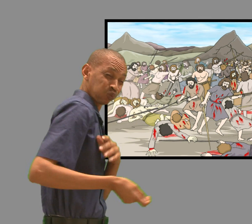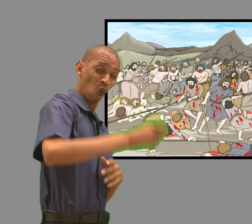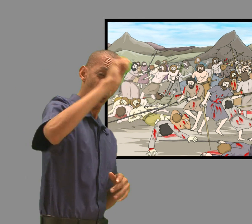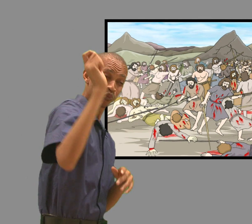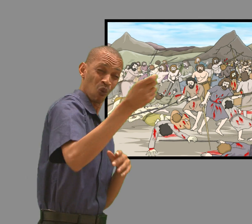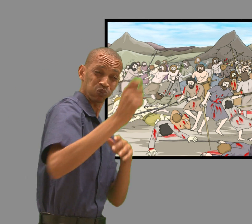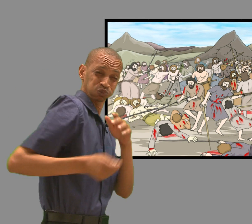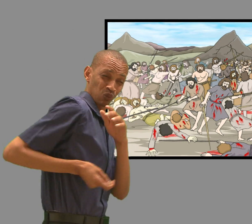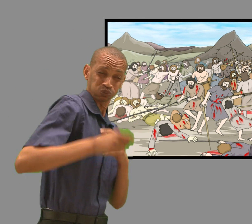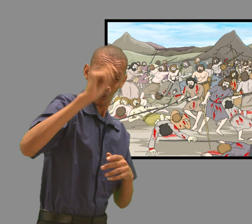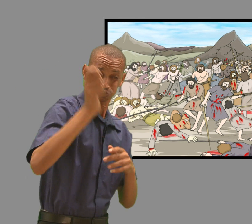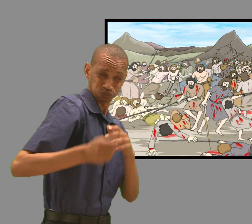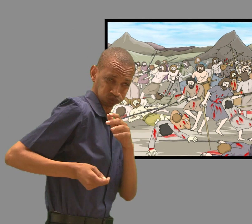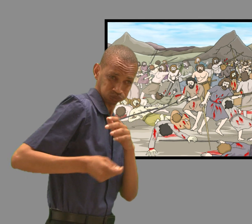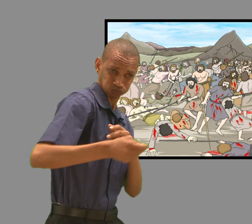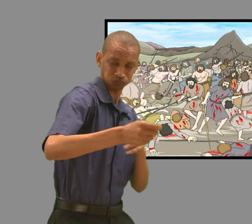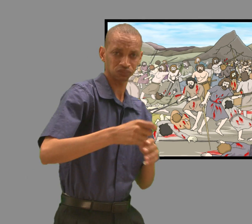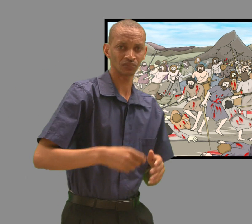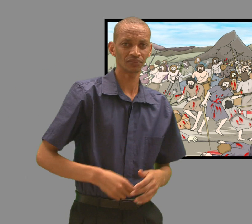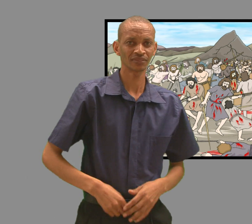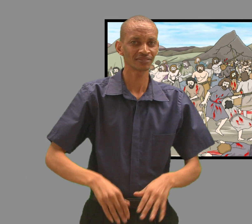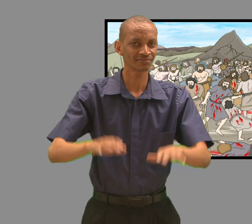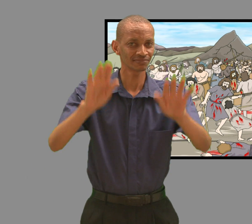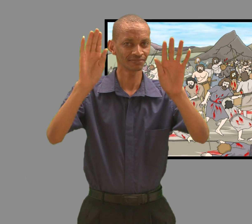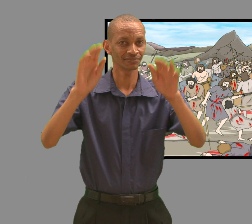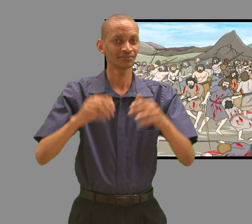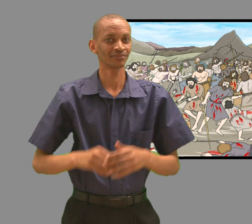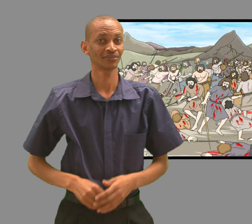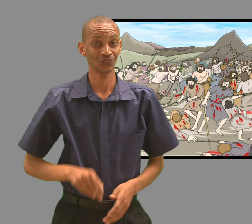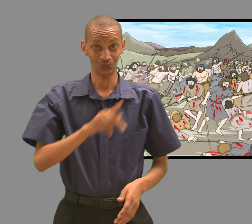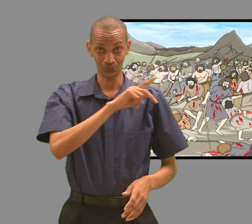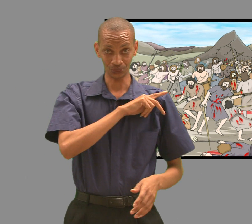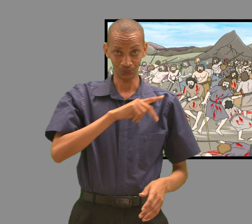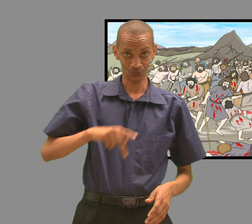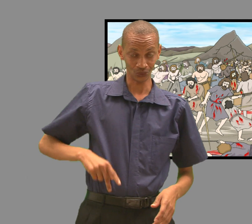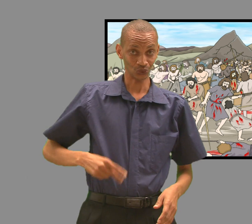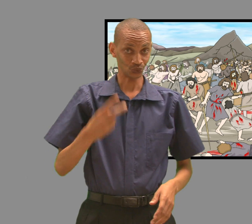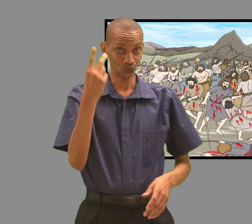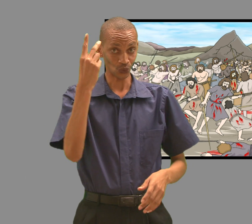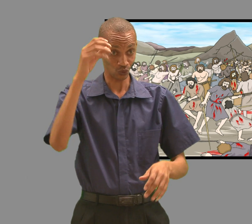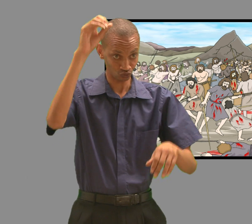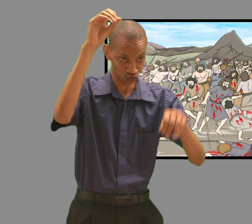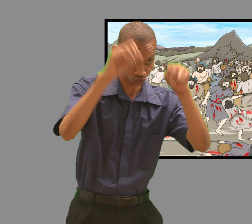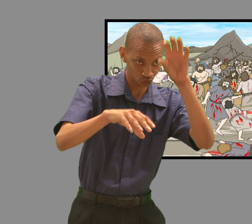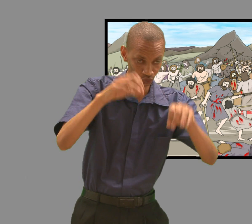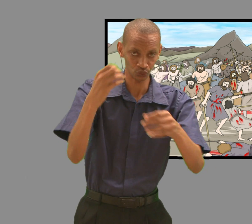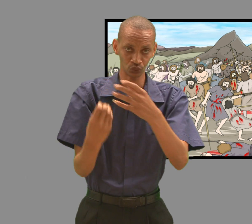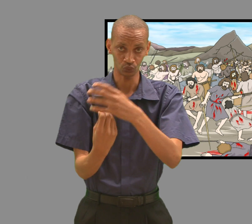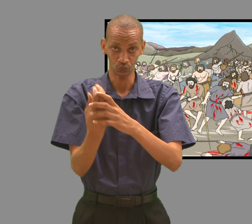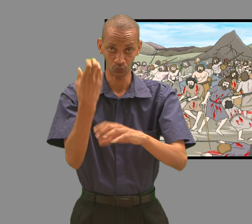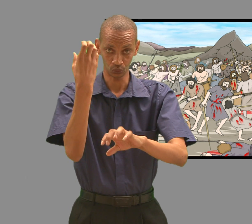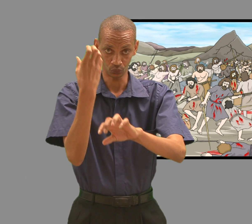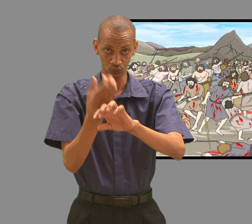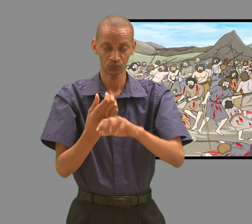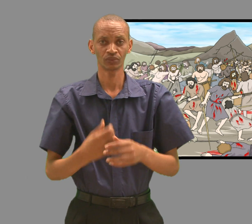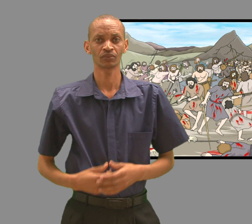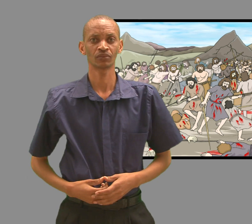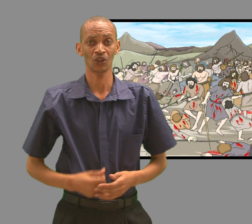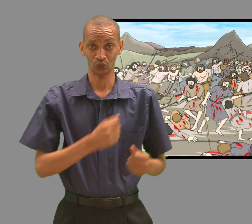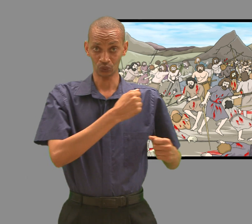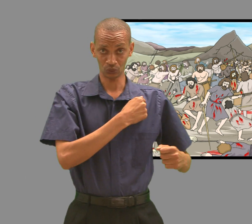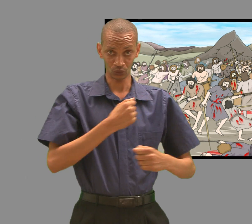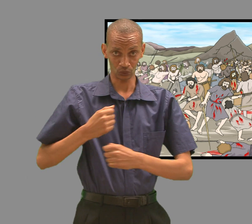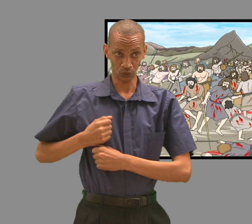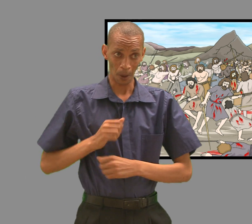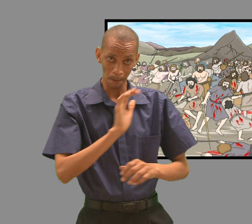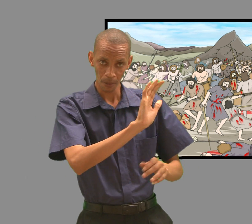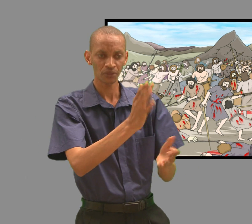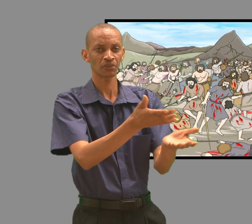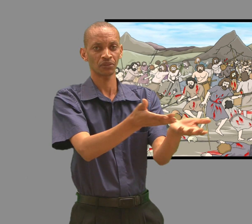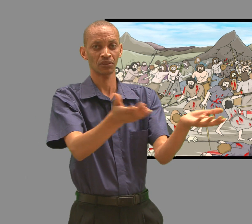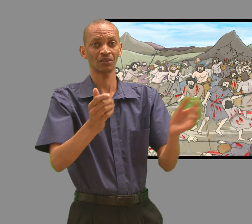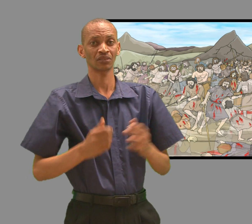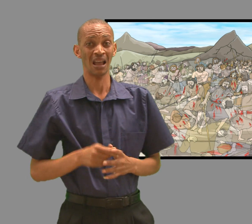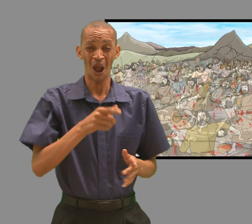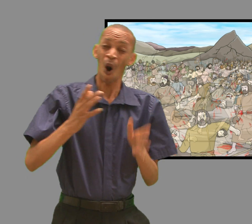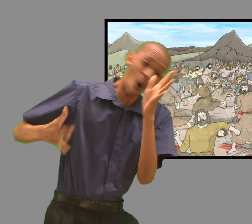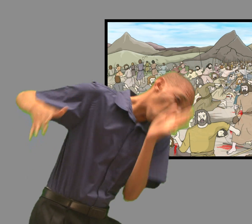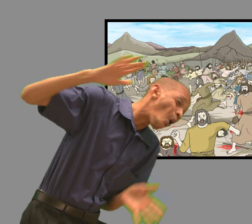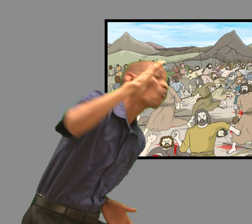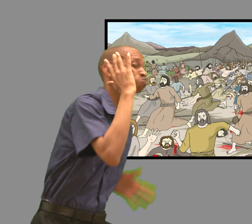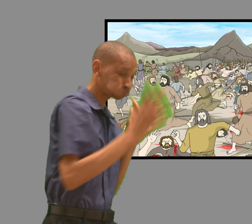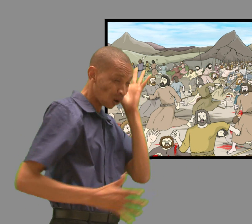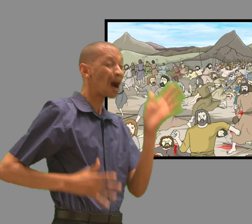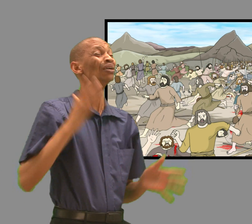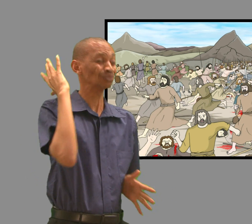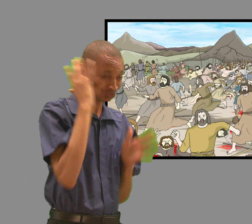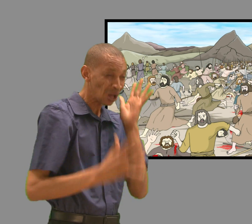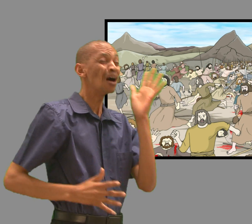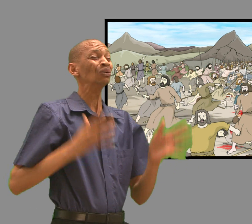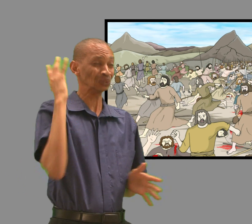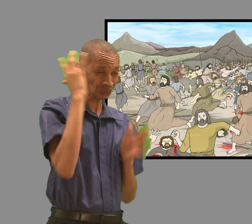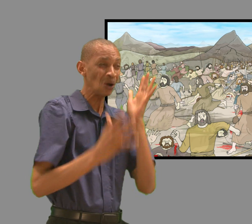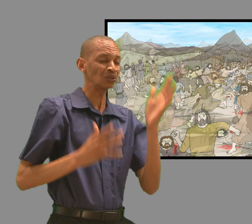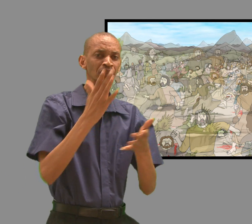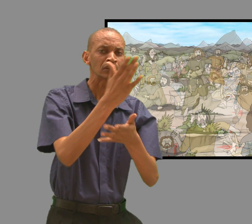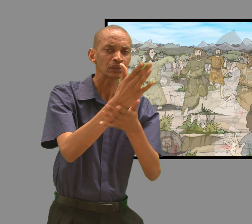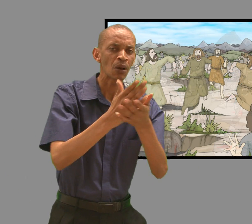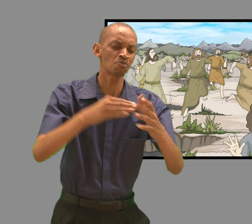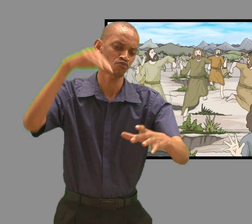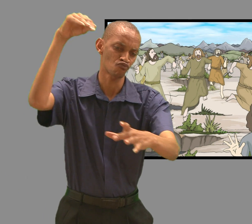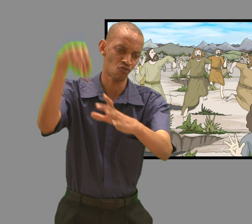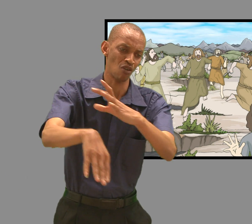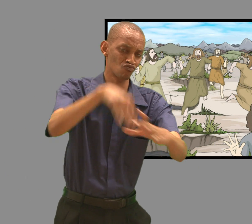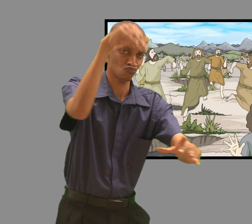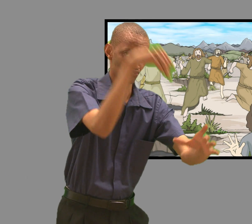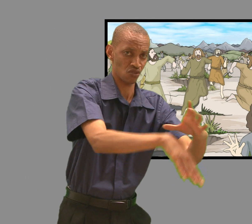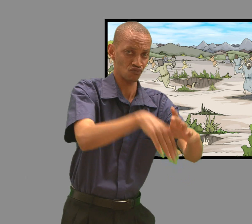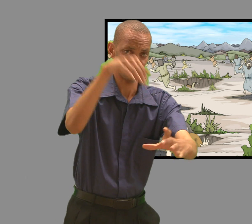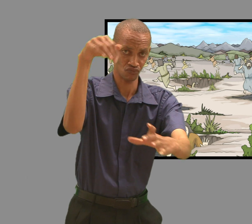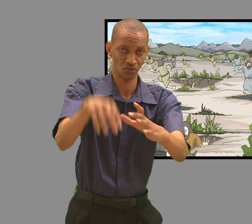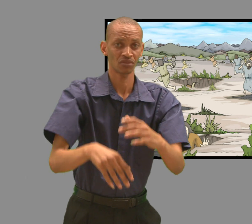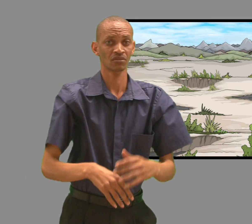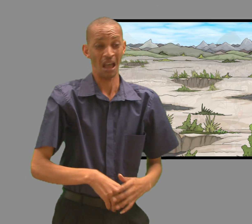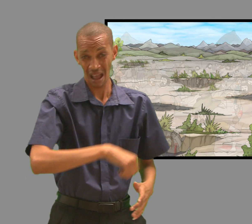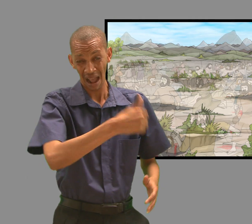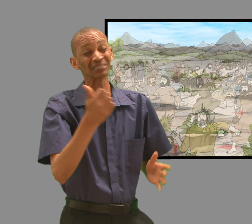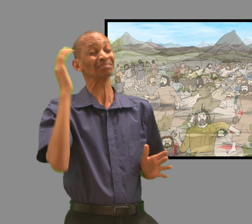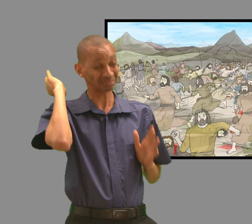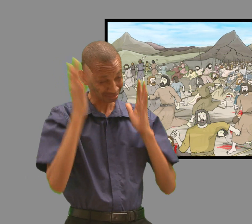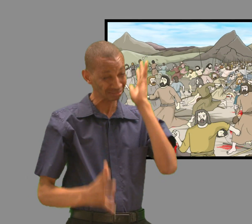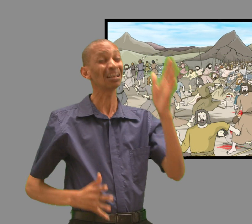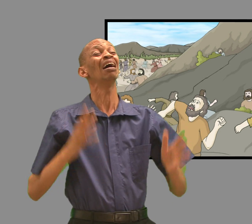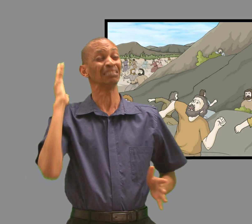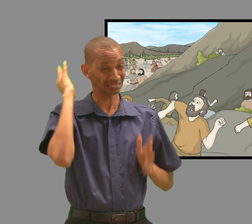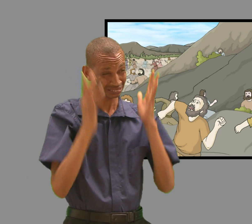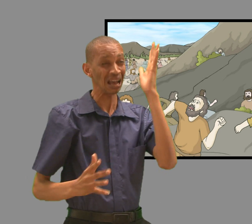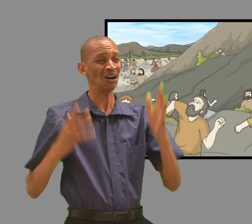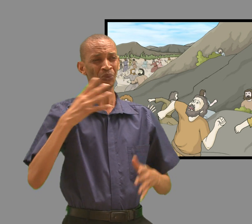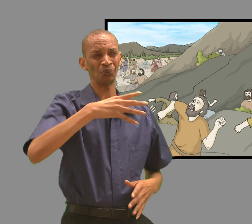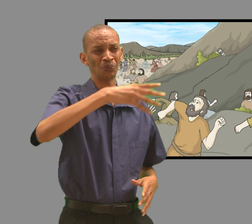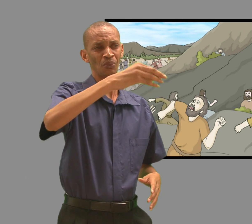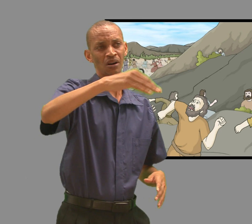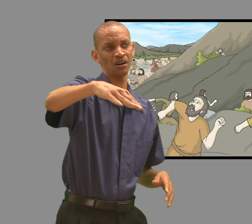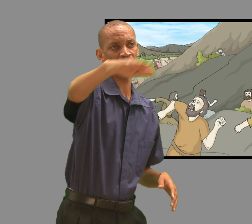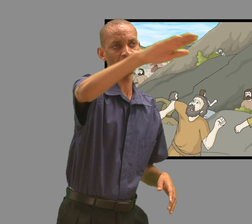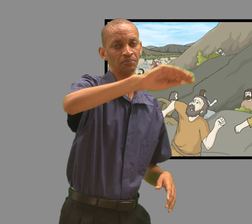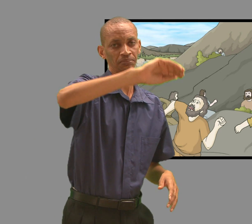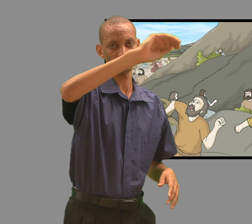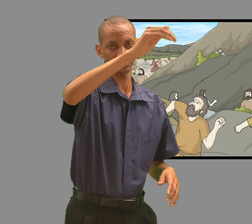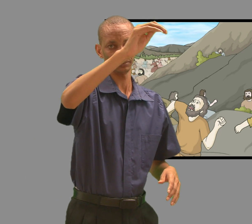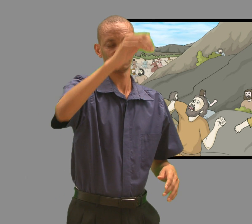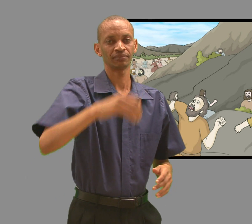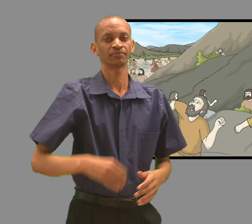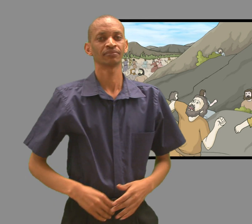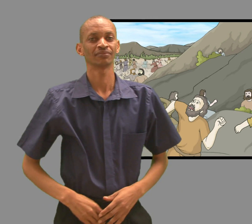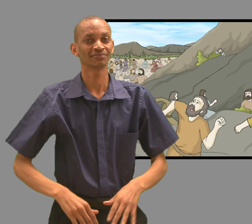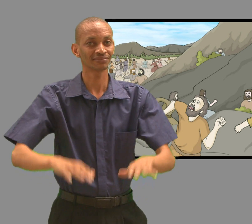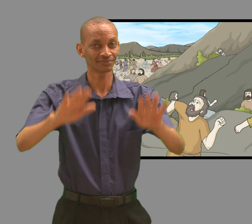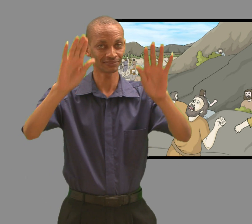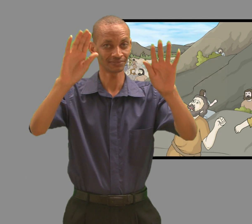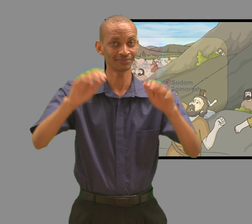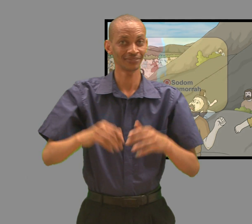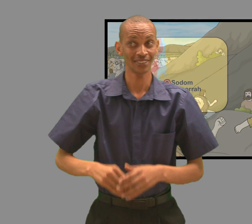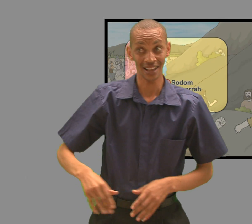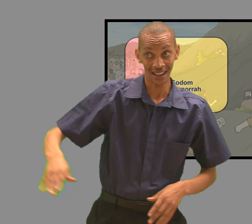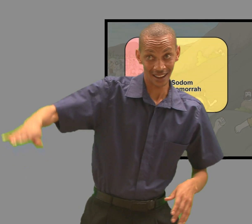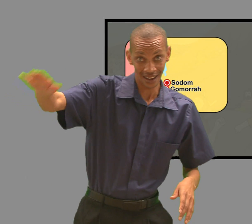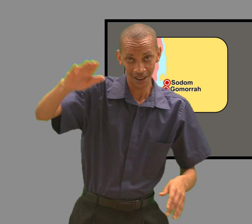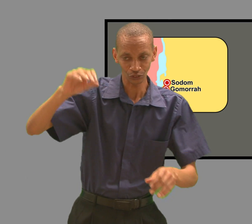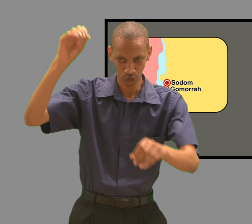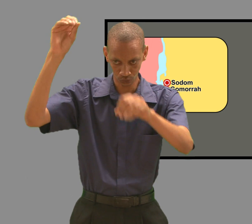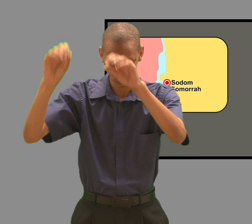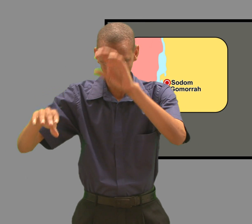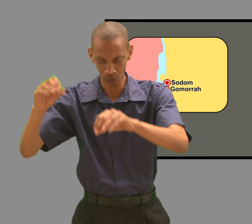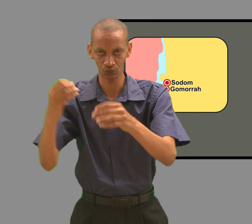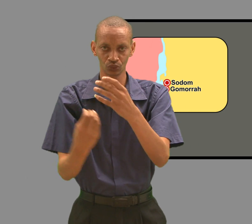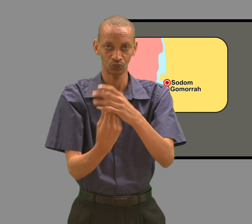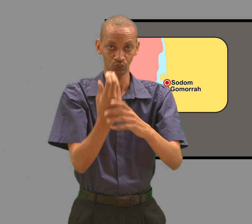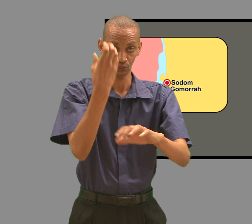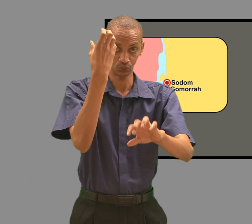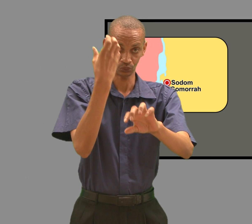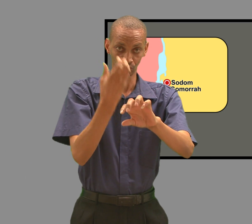Now the Valley of Siddim was full of tar pits, and as the kings of Sodom and Gomorrah fled, some men fell into the pits, but the survivors fled to the hill country.